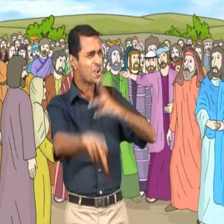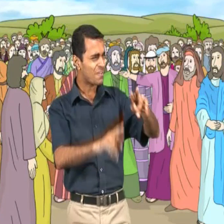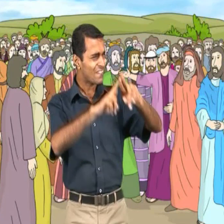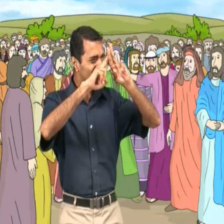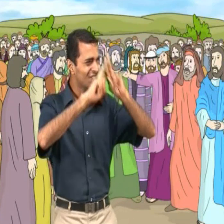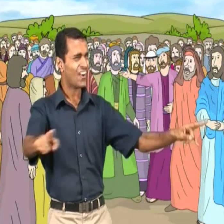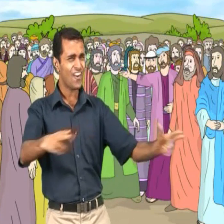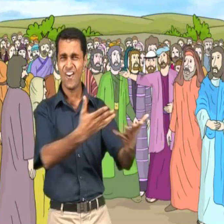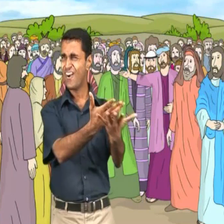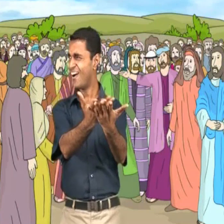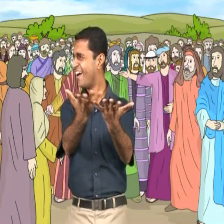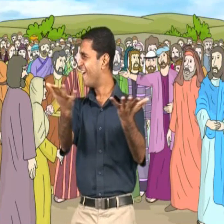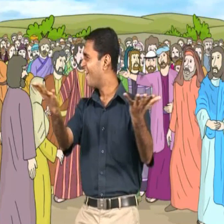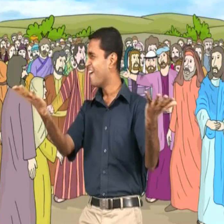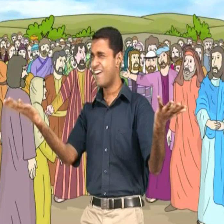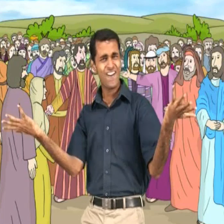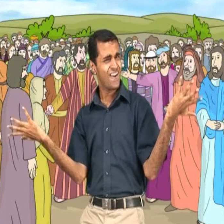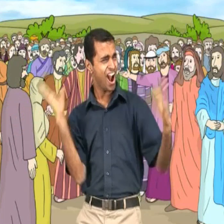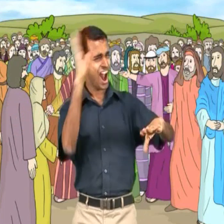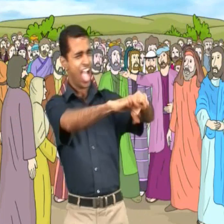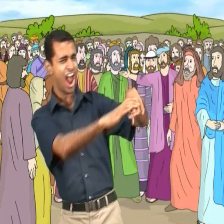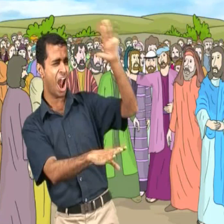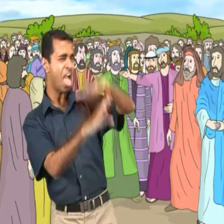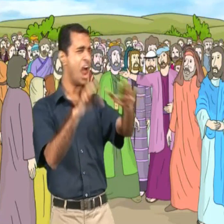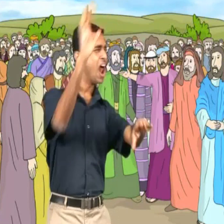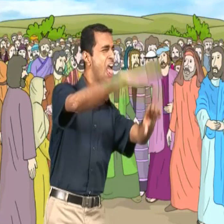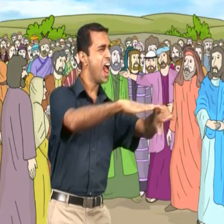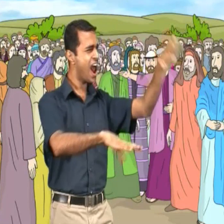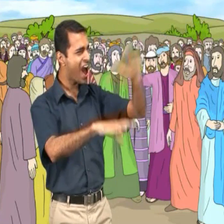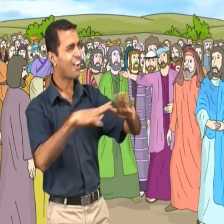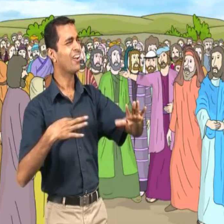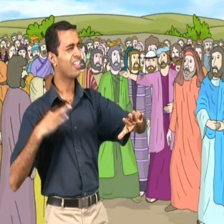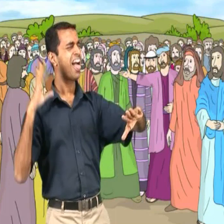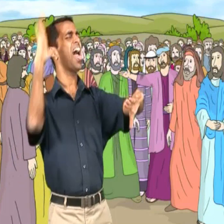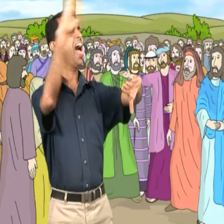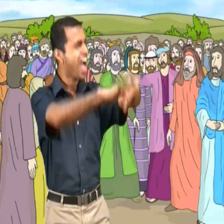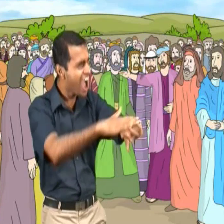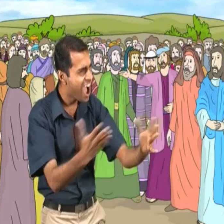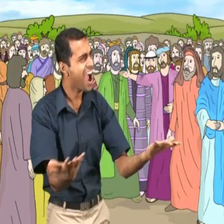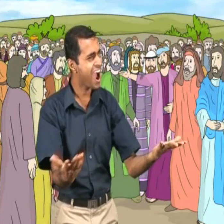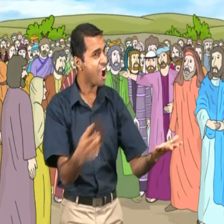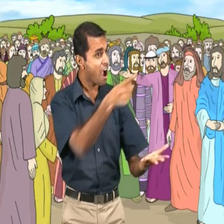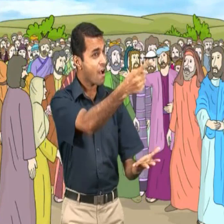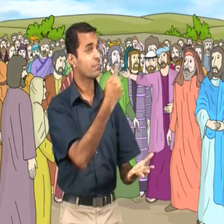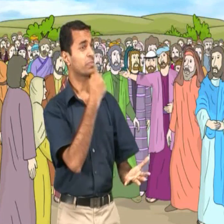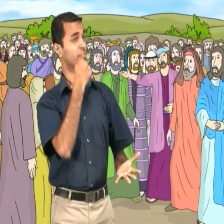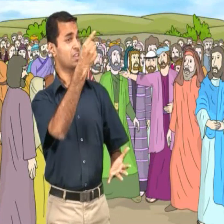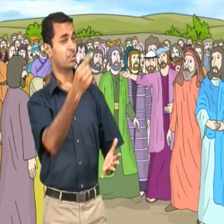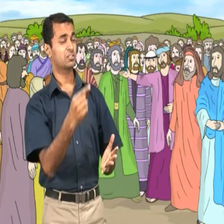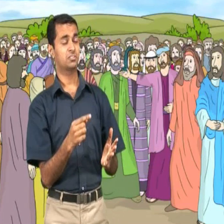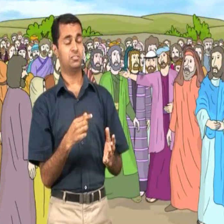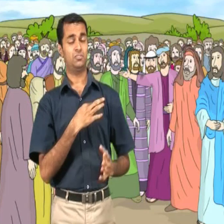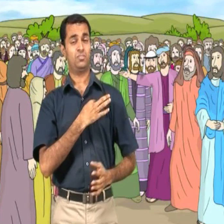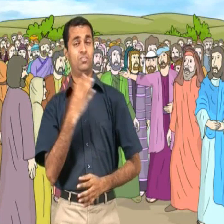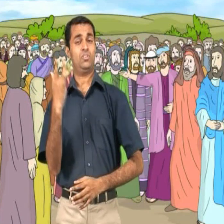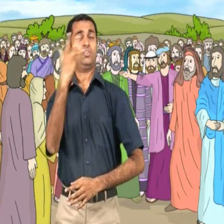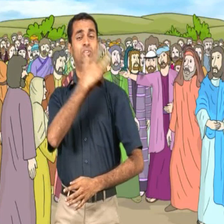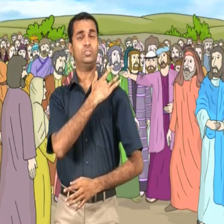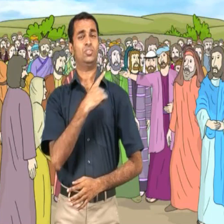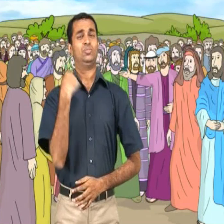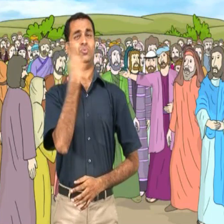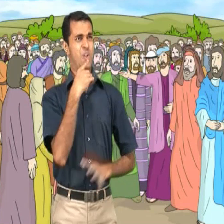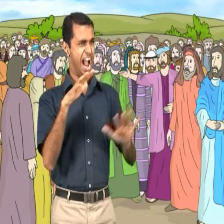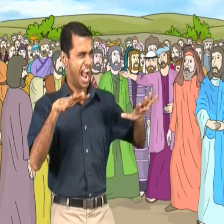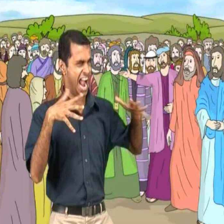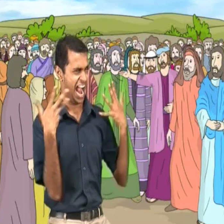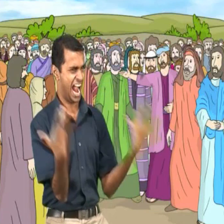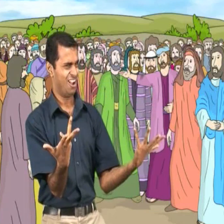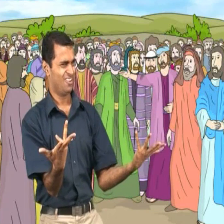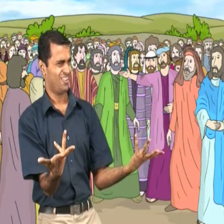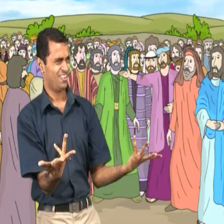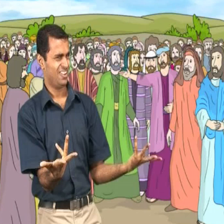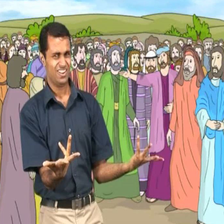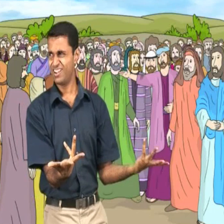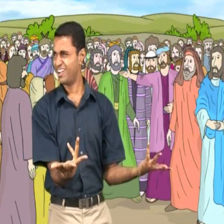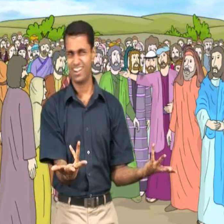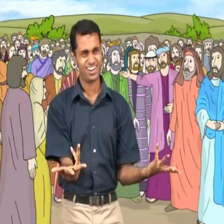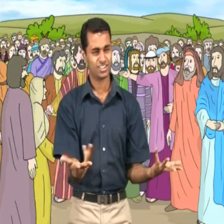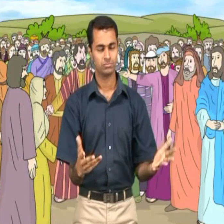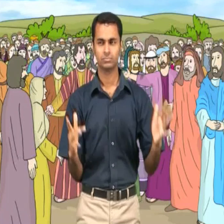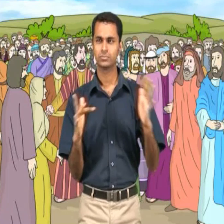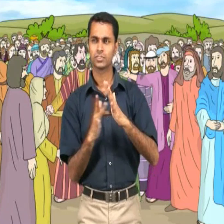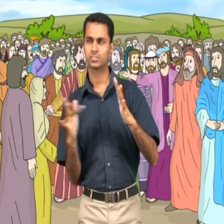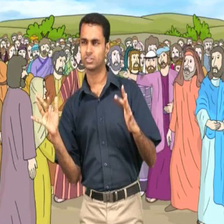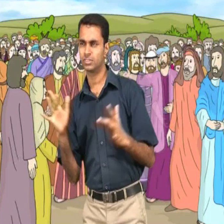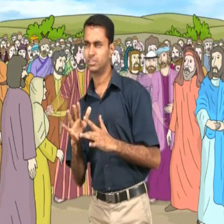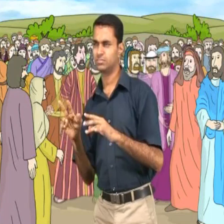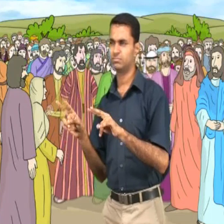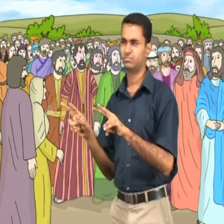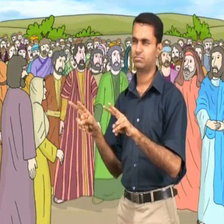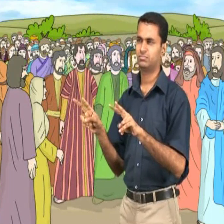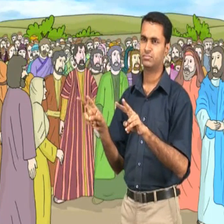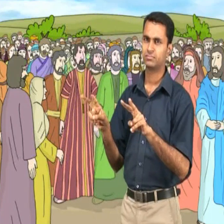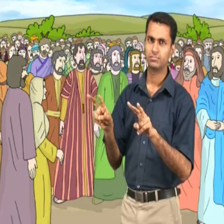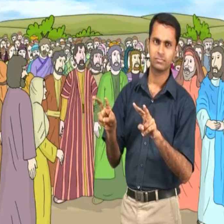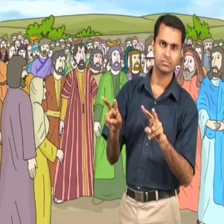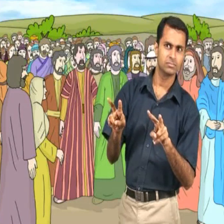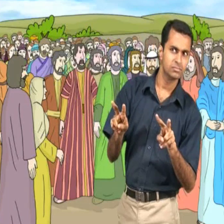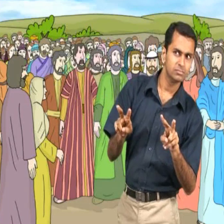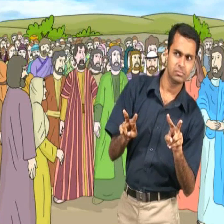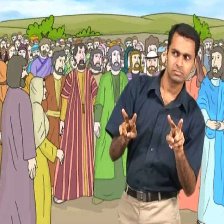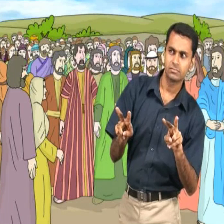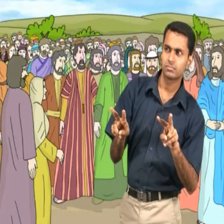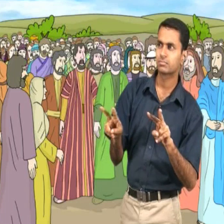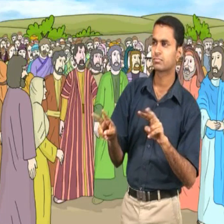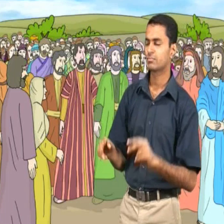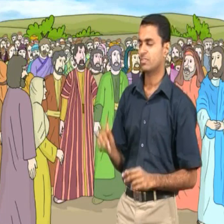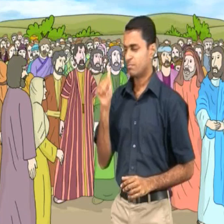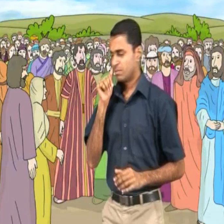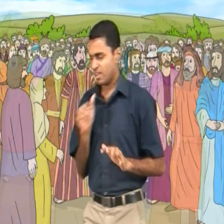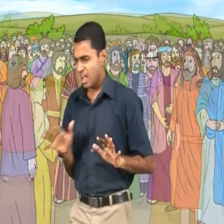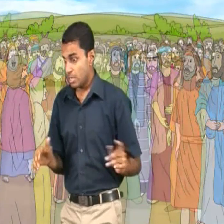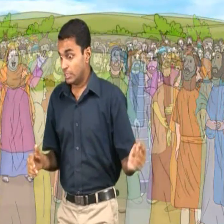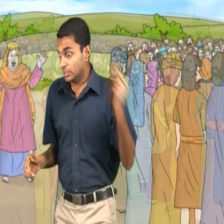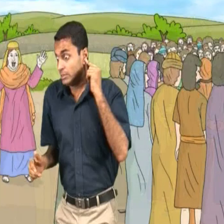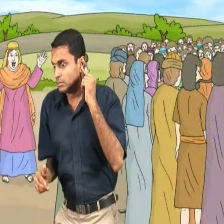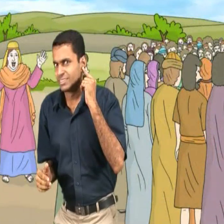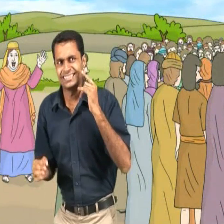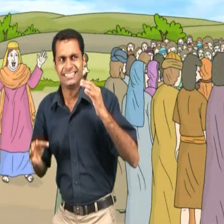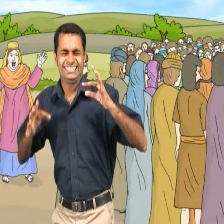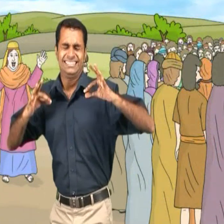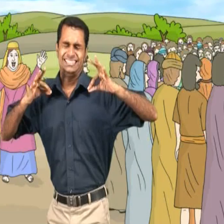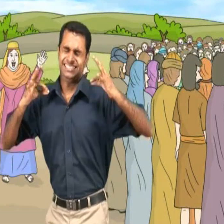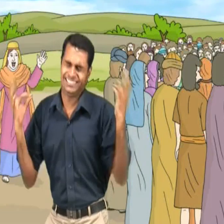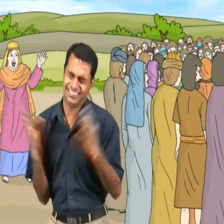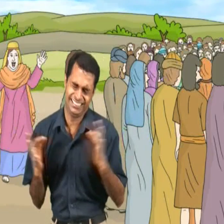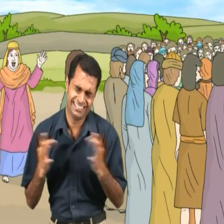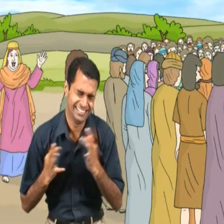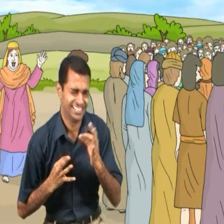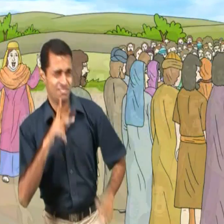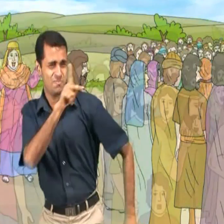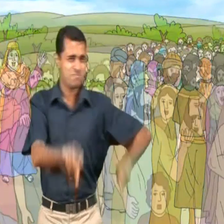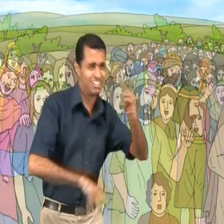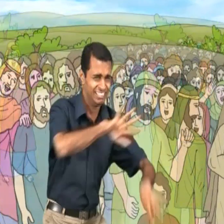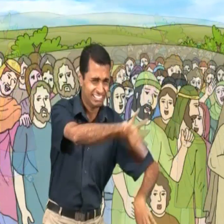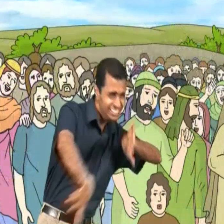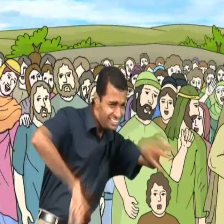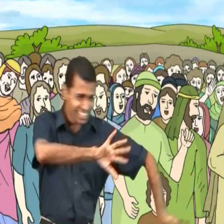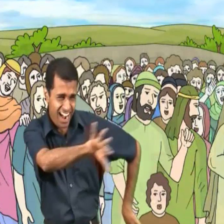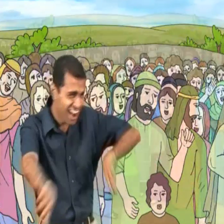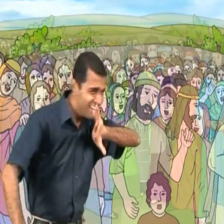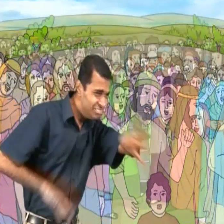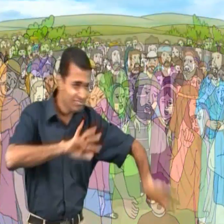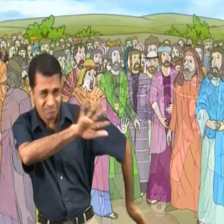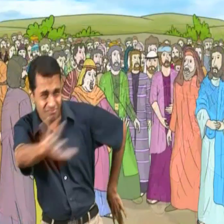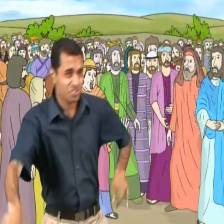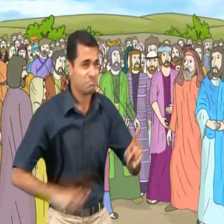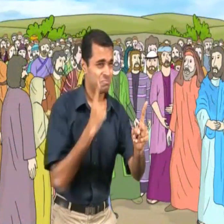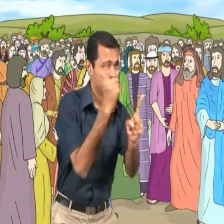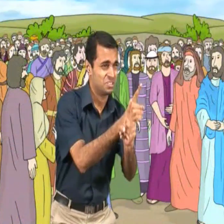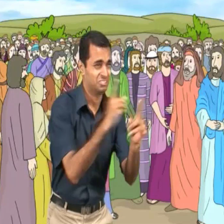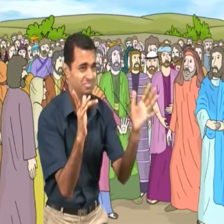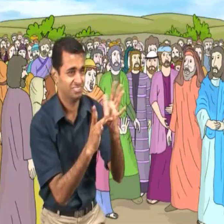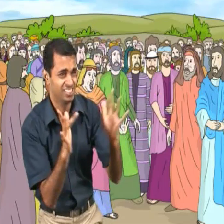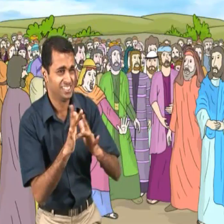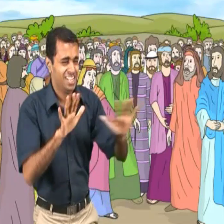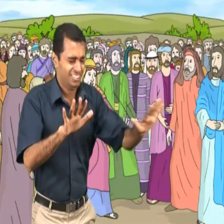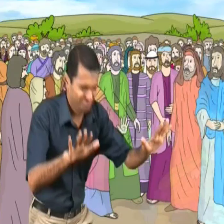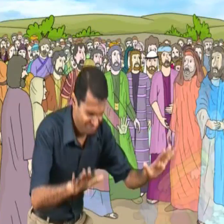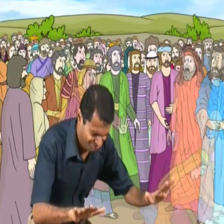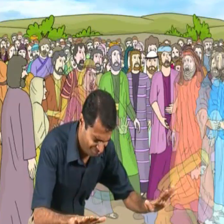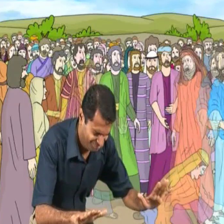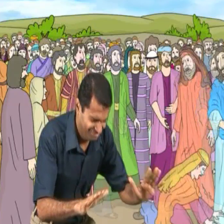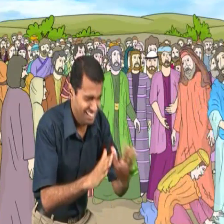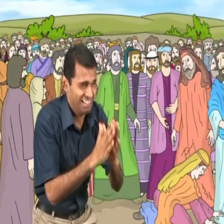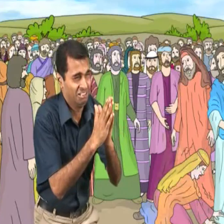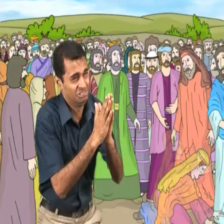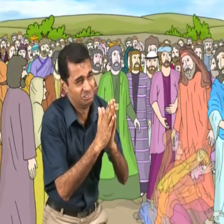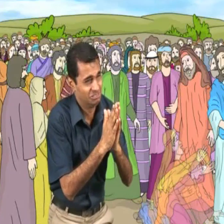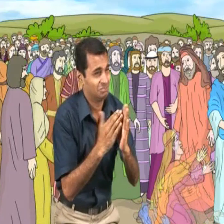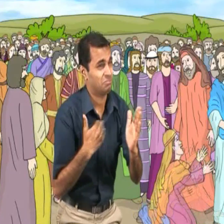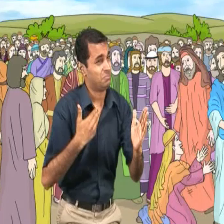His disciples answered, “You can see the crowd pressing in on You, and yet You ask, ‘Who touched Me?’” But He kept looking around to see who had done this.